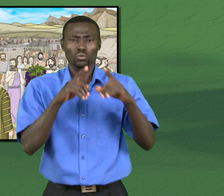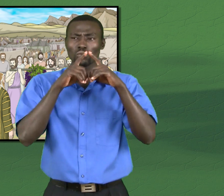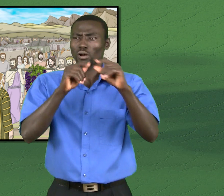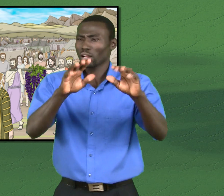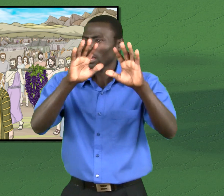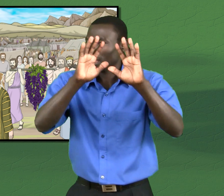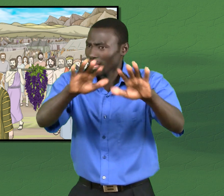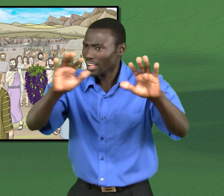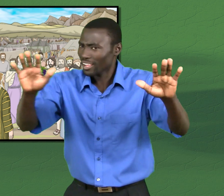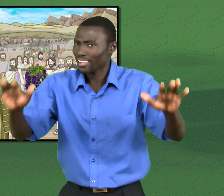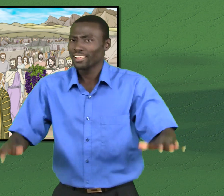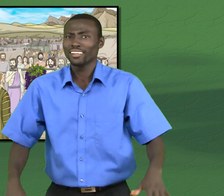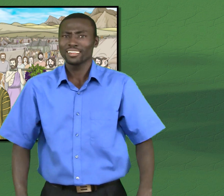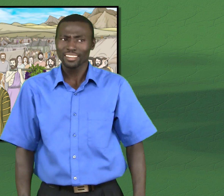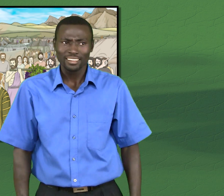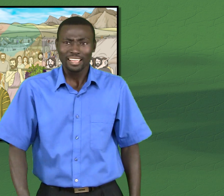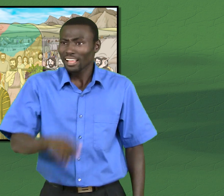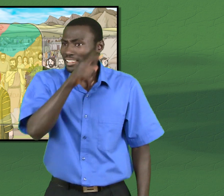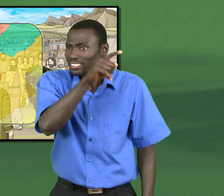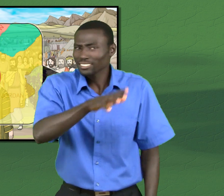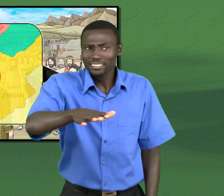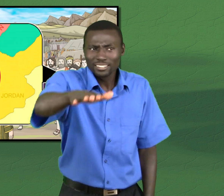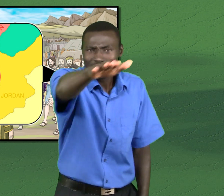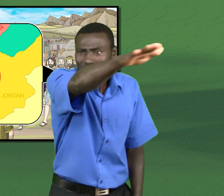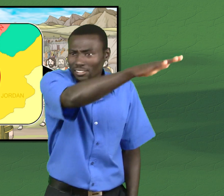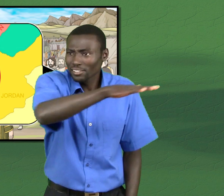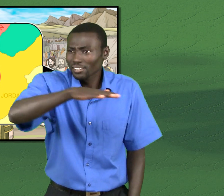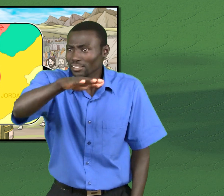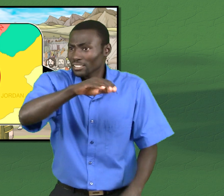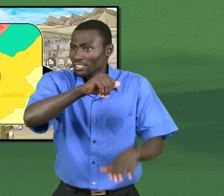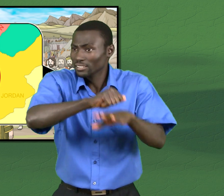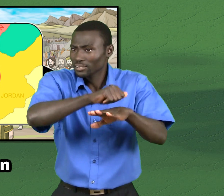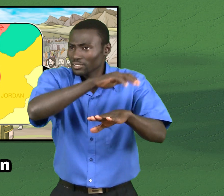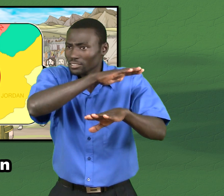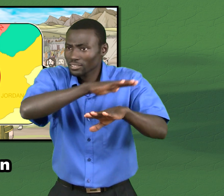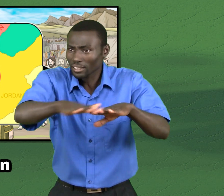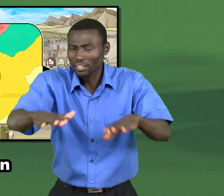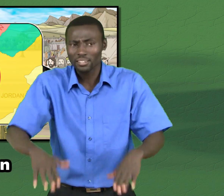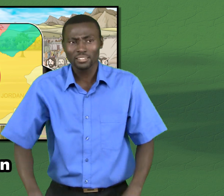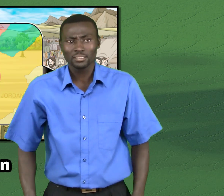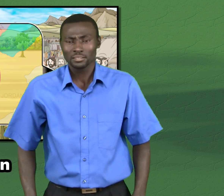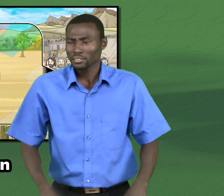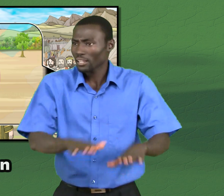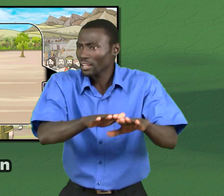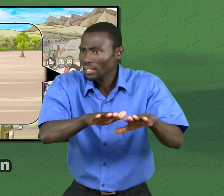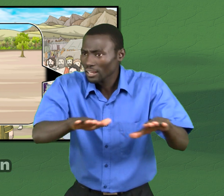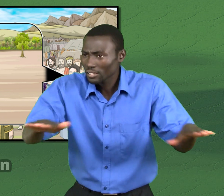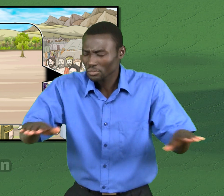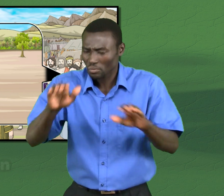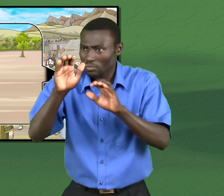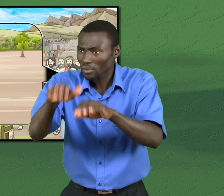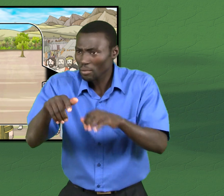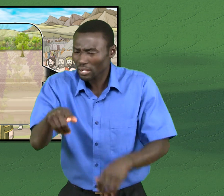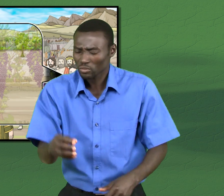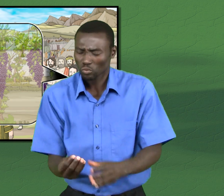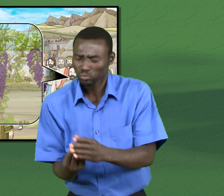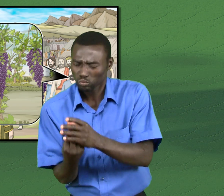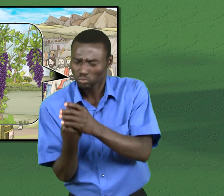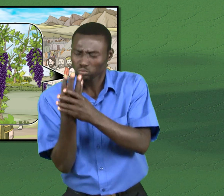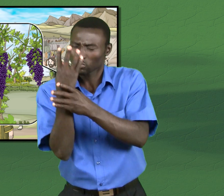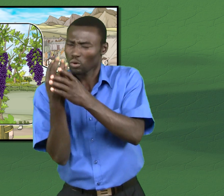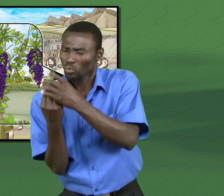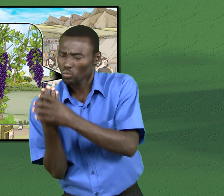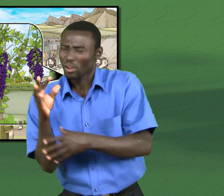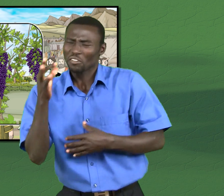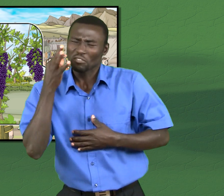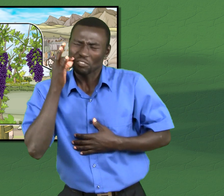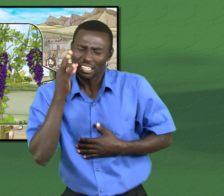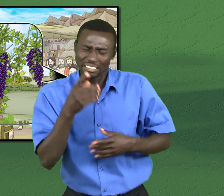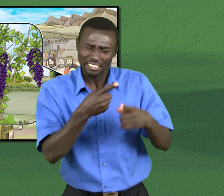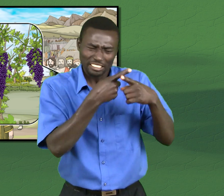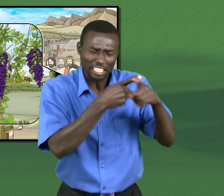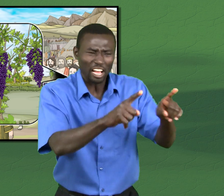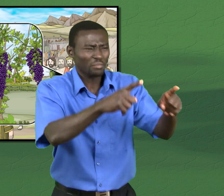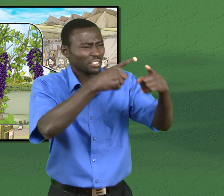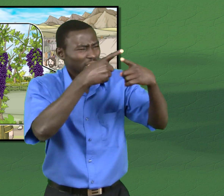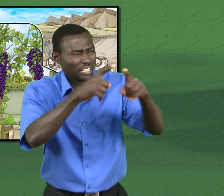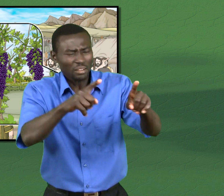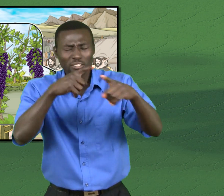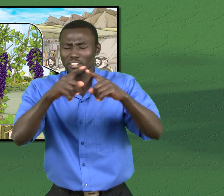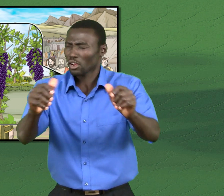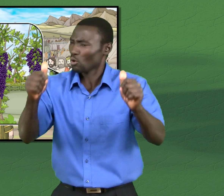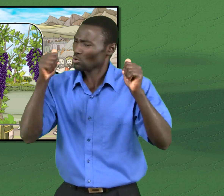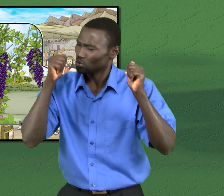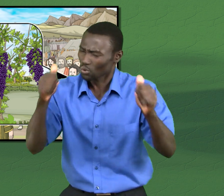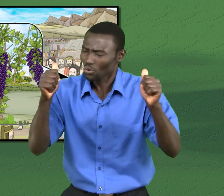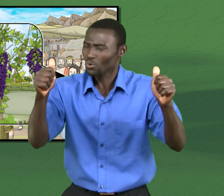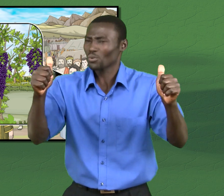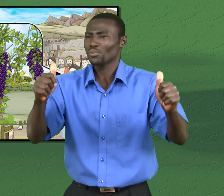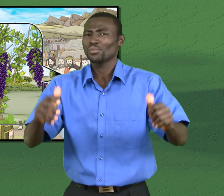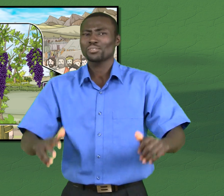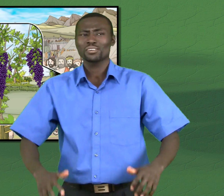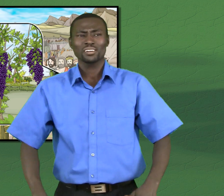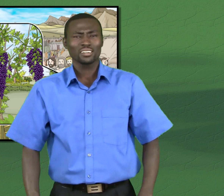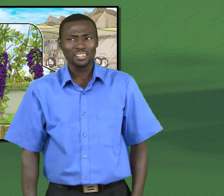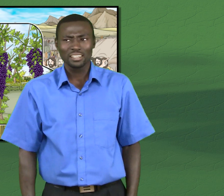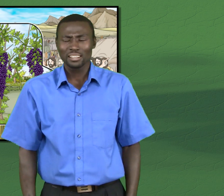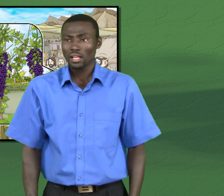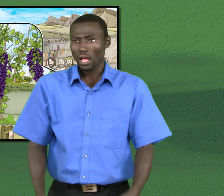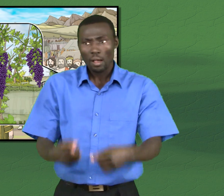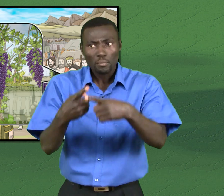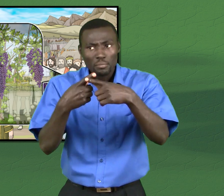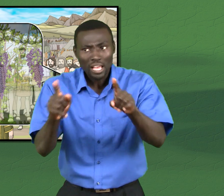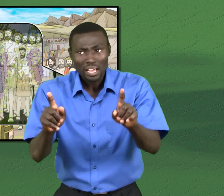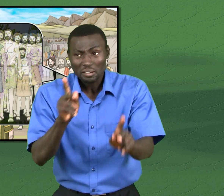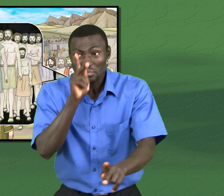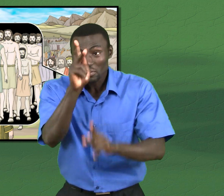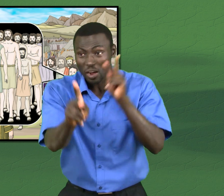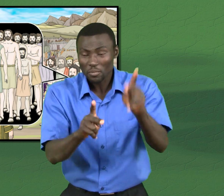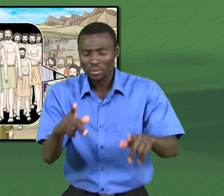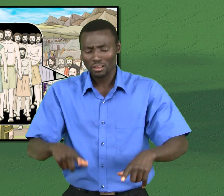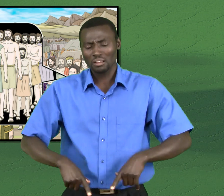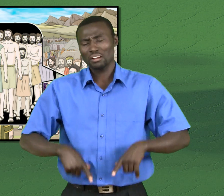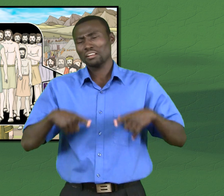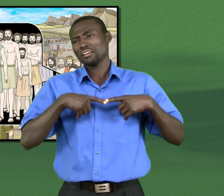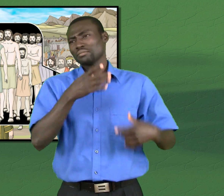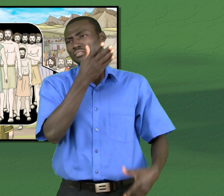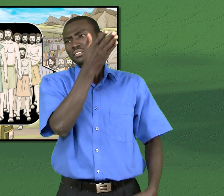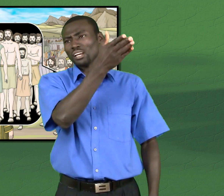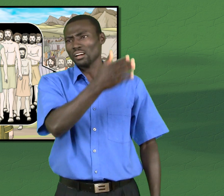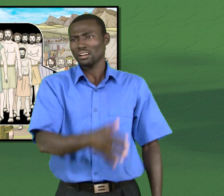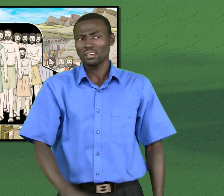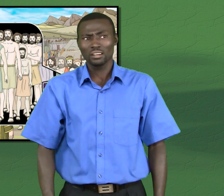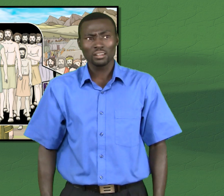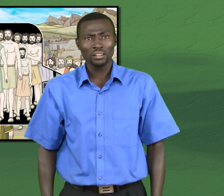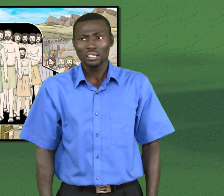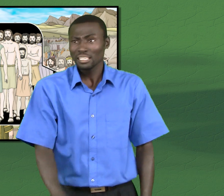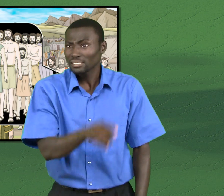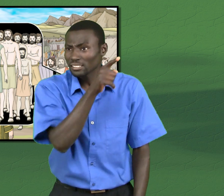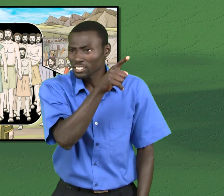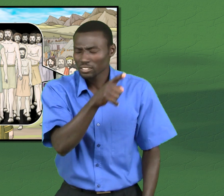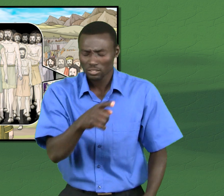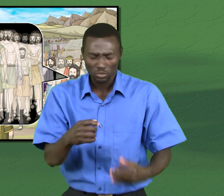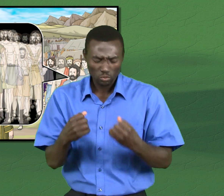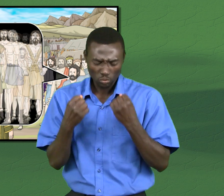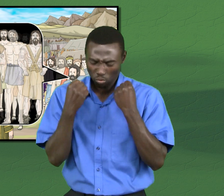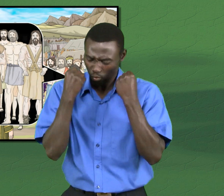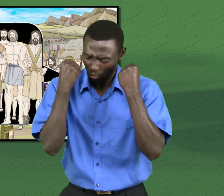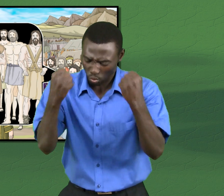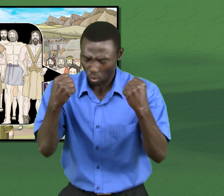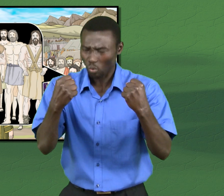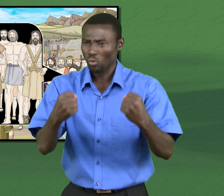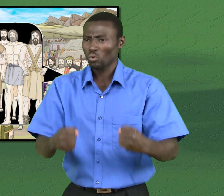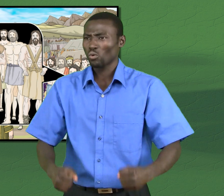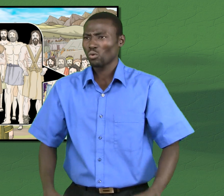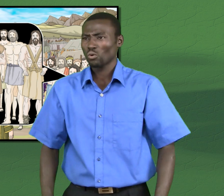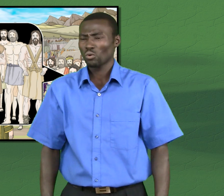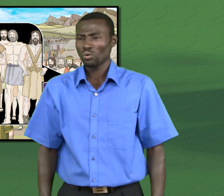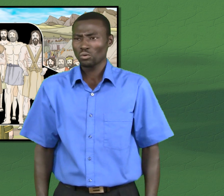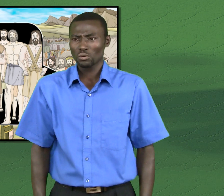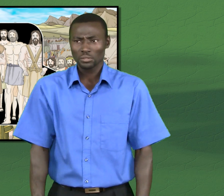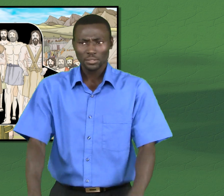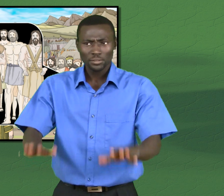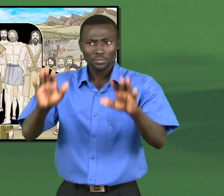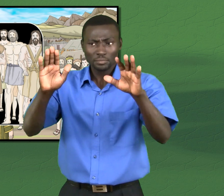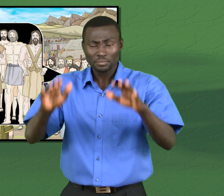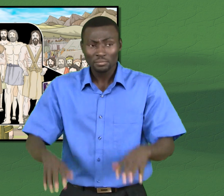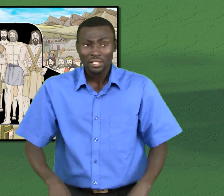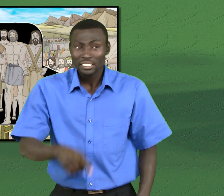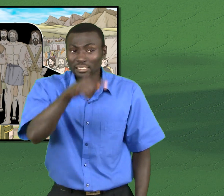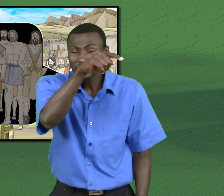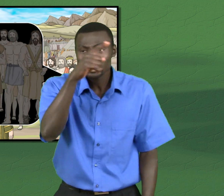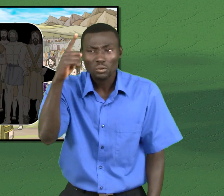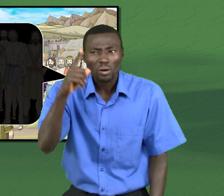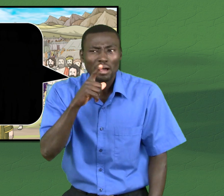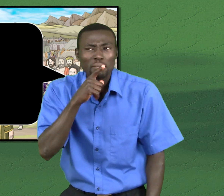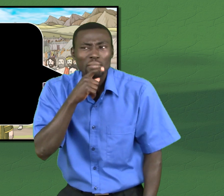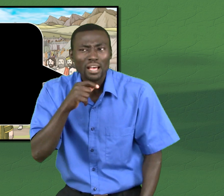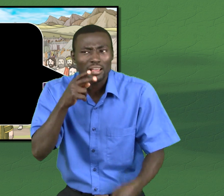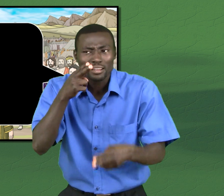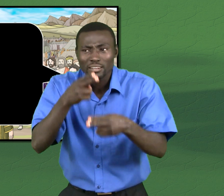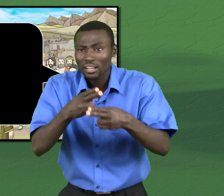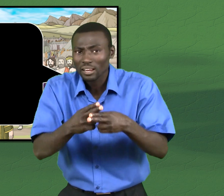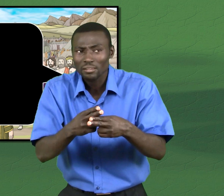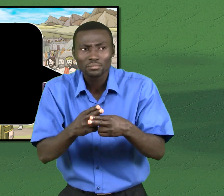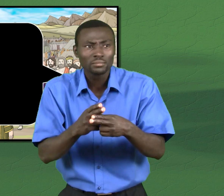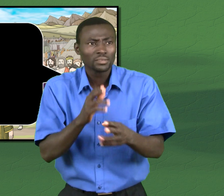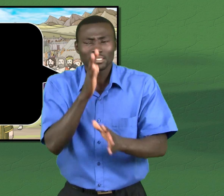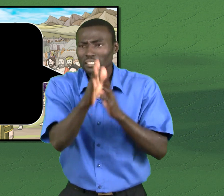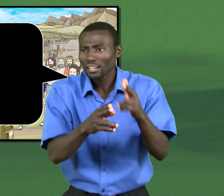And they gave this account to Moses: “We went into the land to which you sent us, and indeed, it is flowing with milk and honey. Here is some of its fruit! Nevertheless, the people living in the land are strong, and the cities are large and fortified.